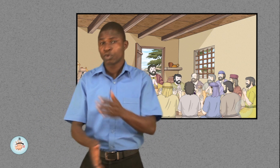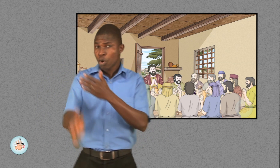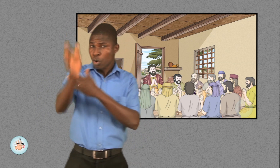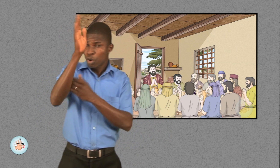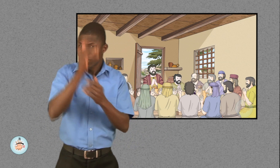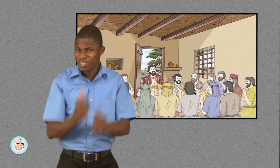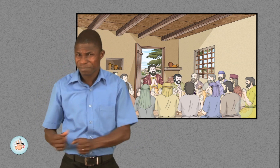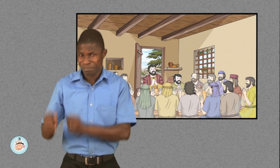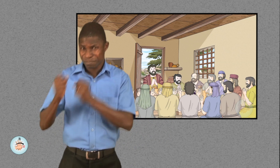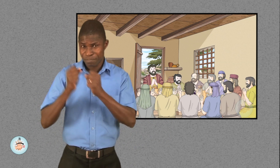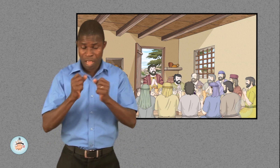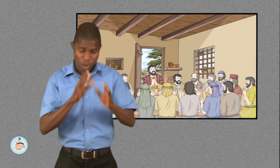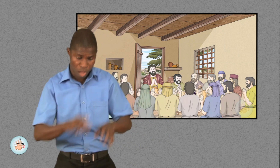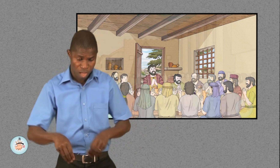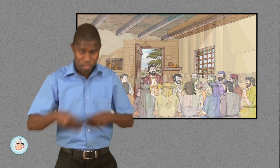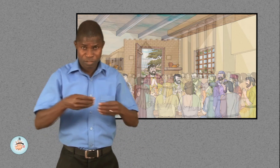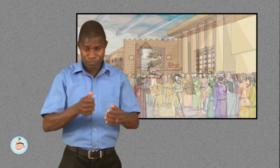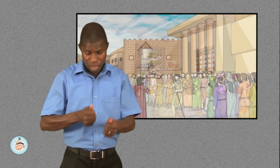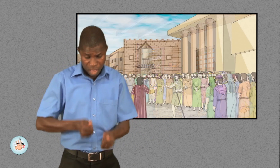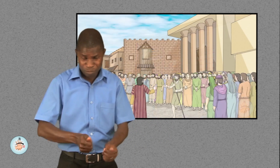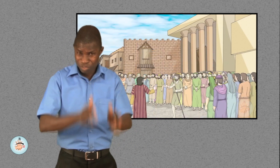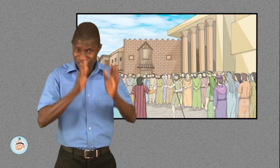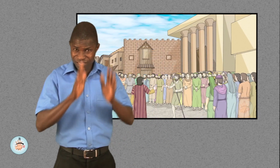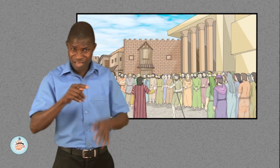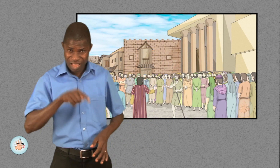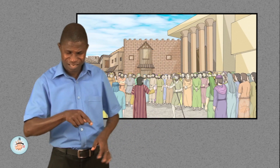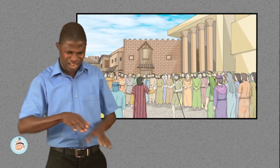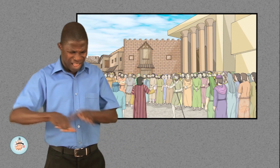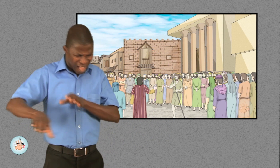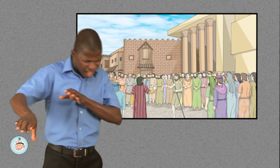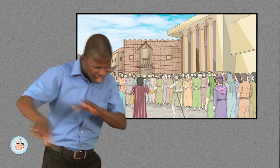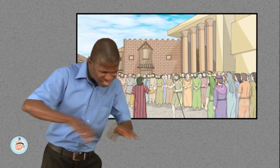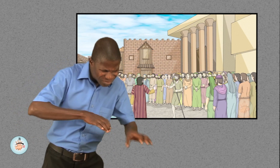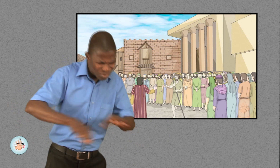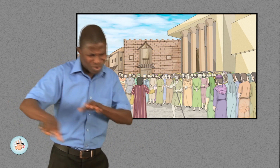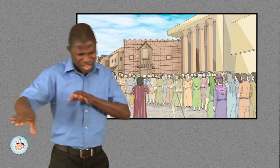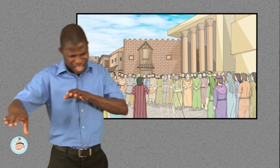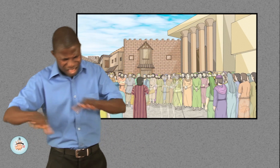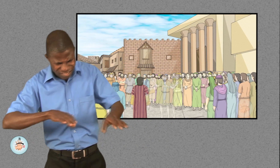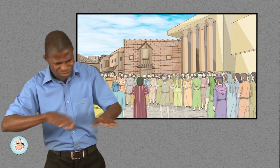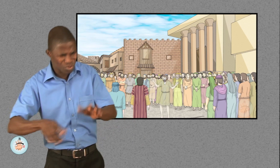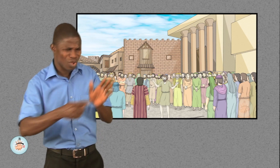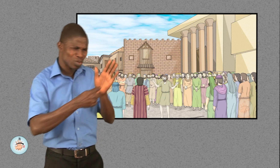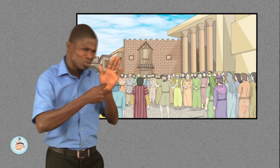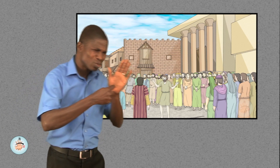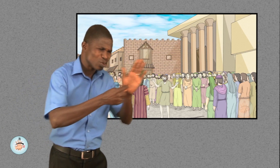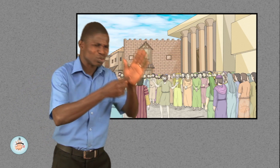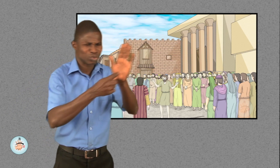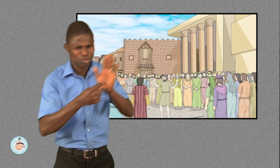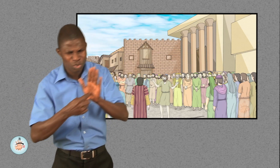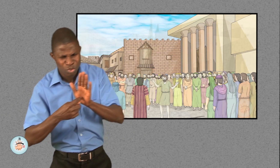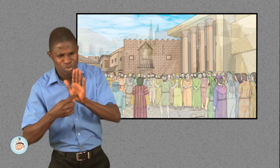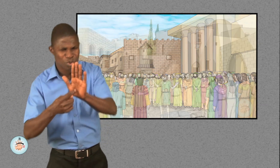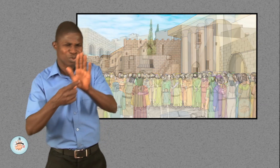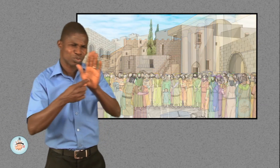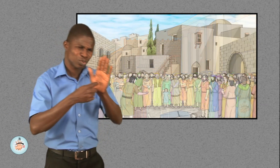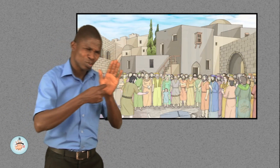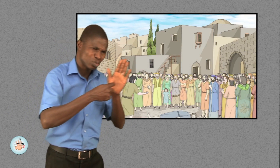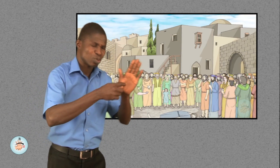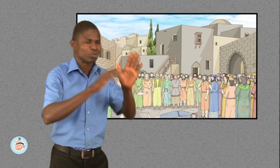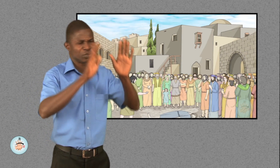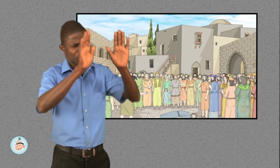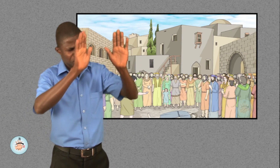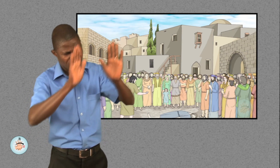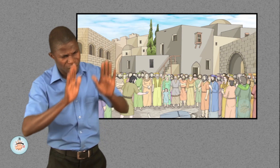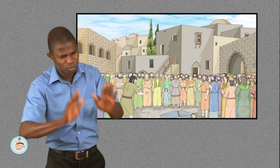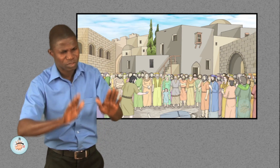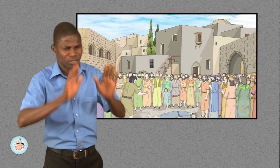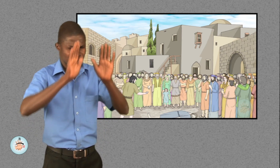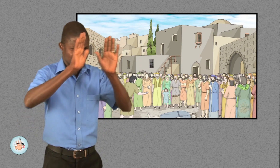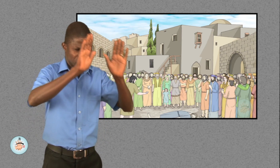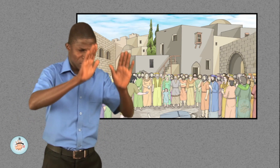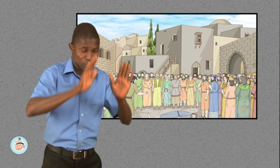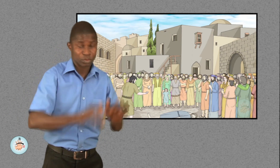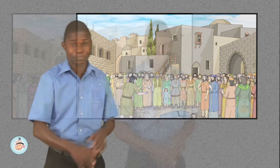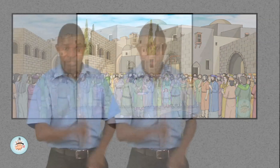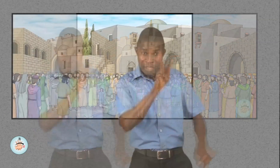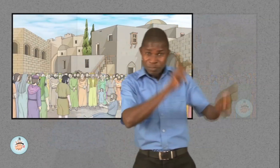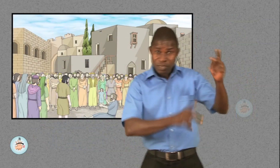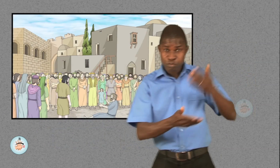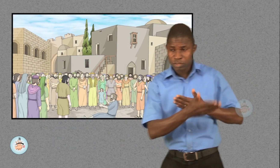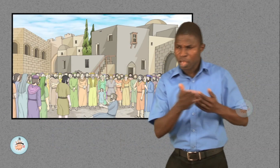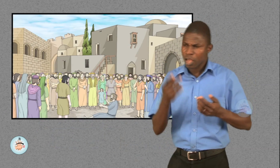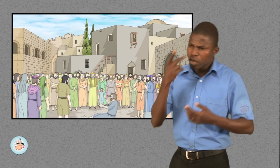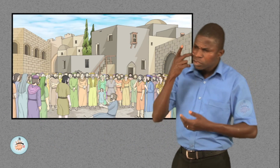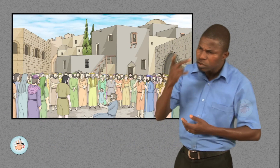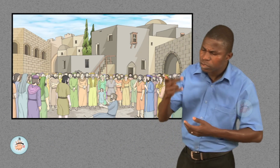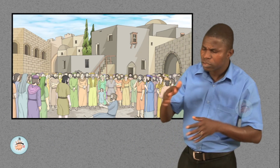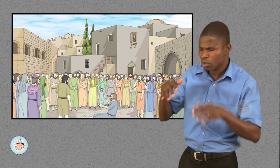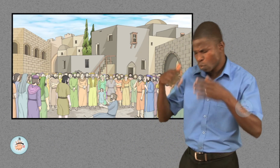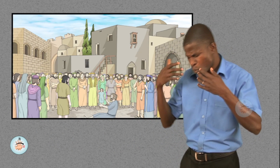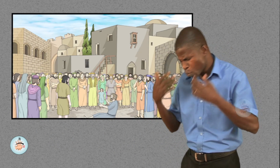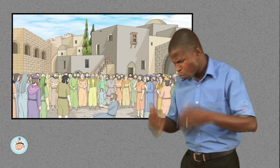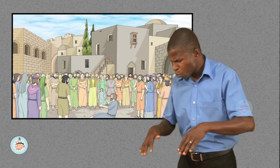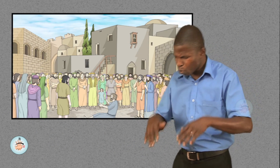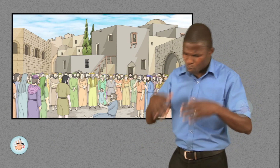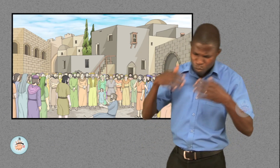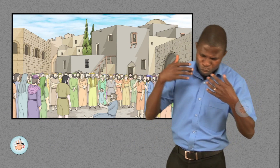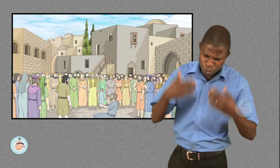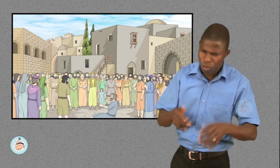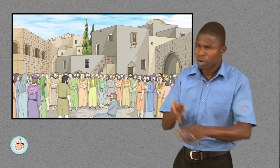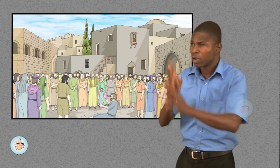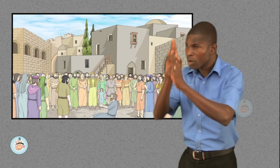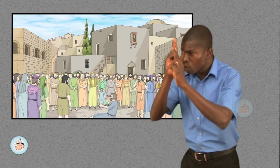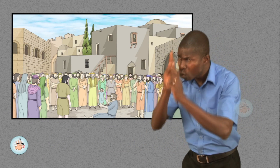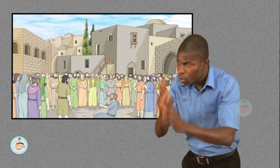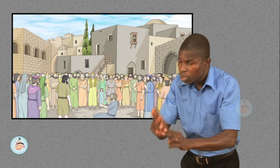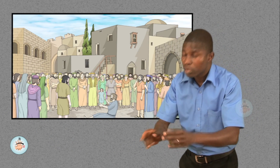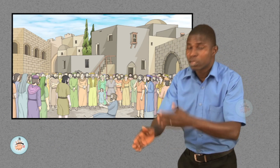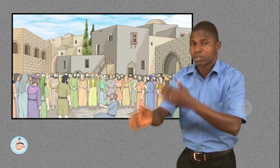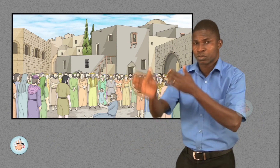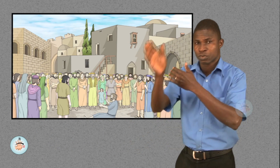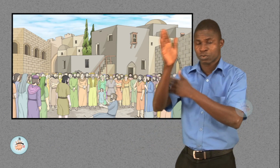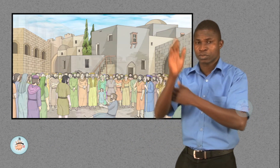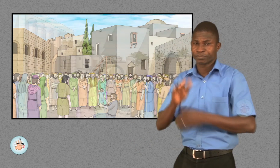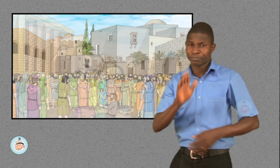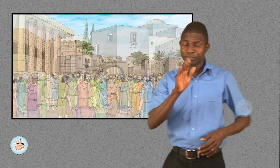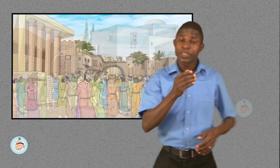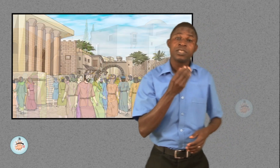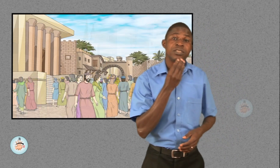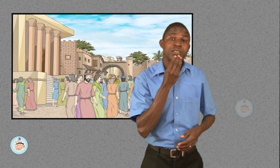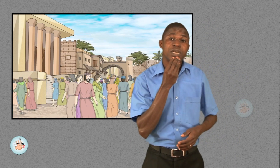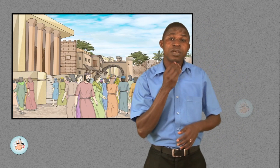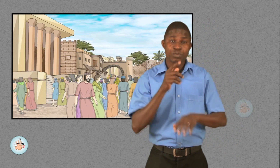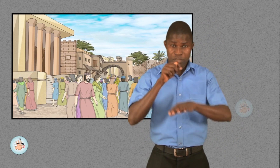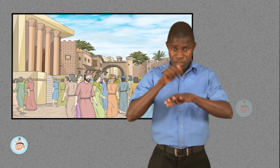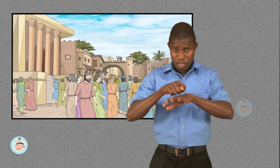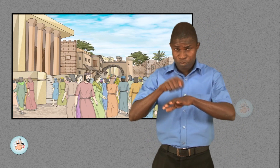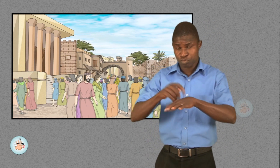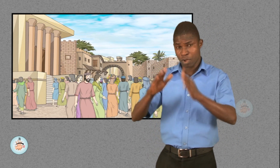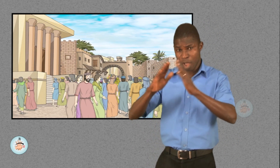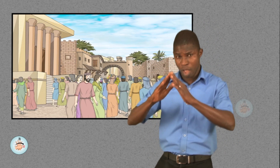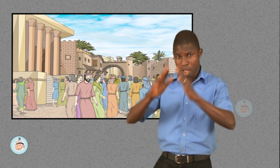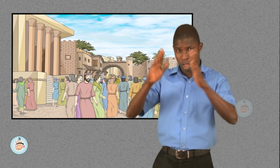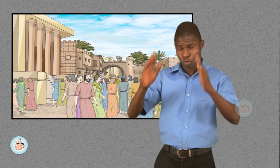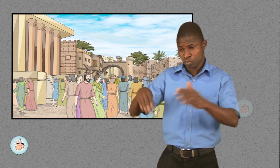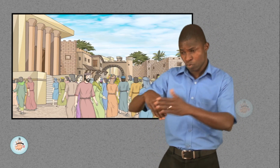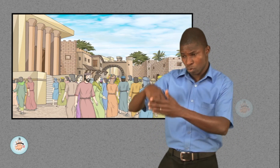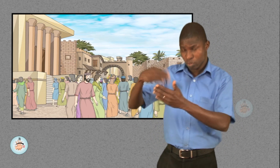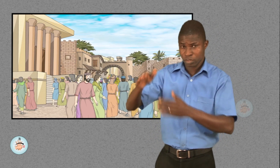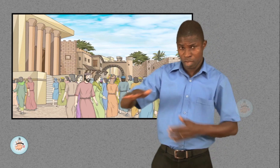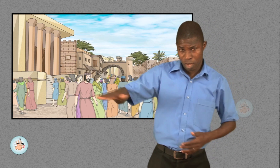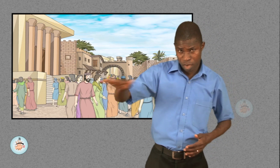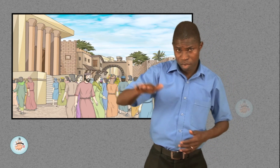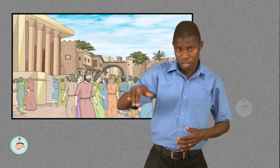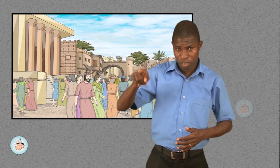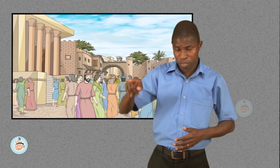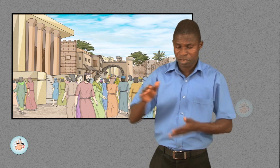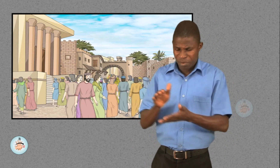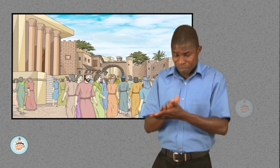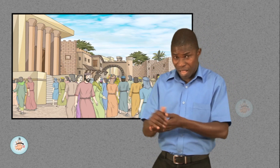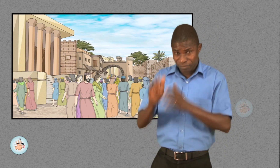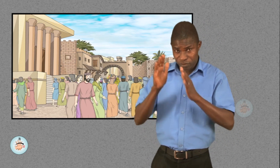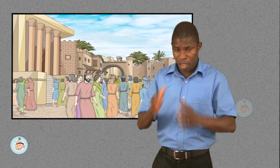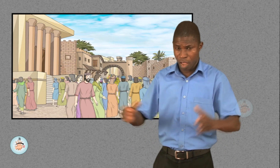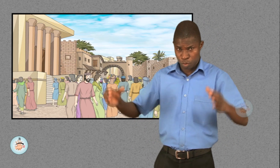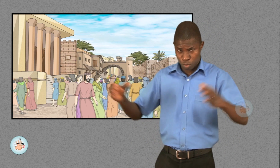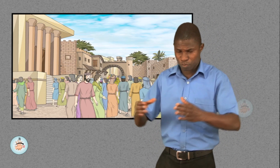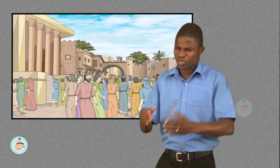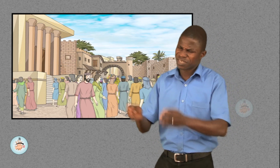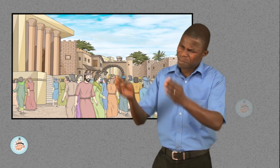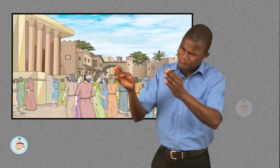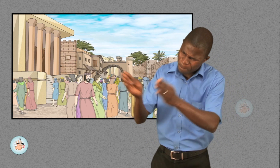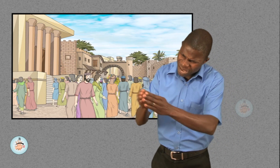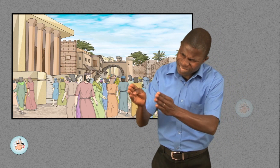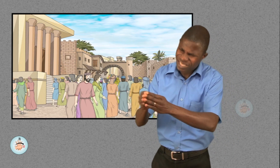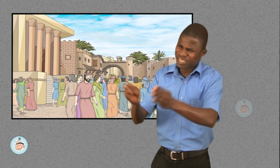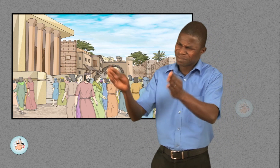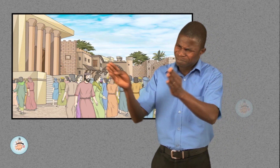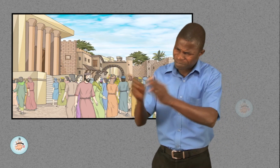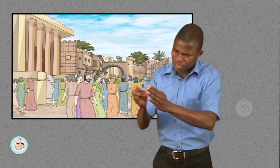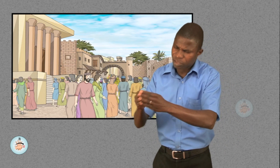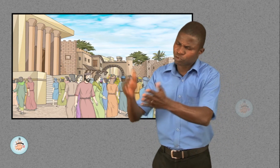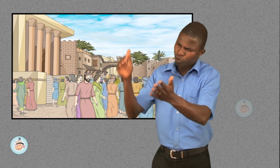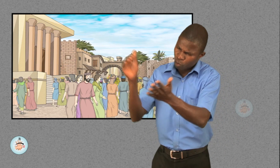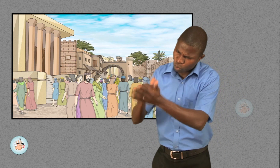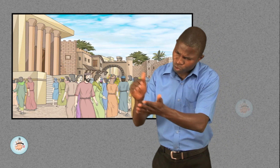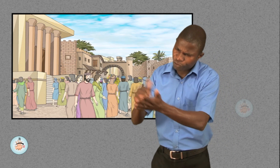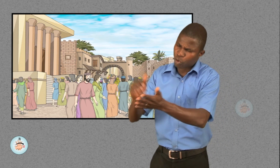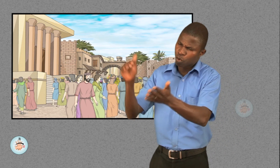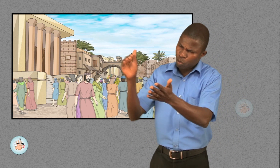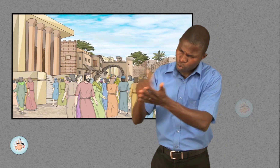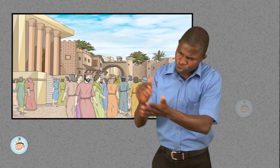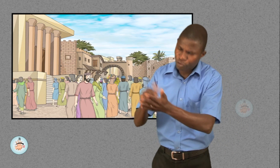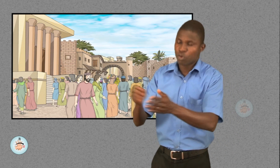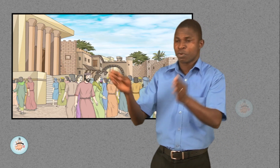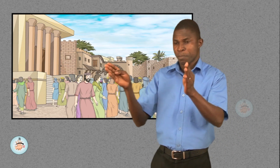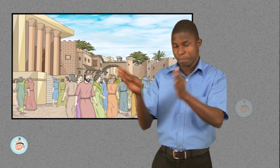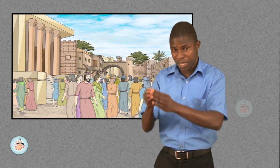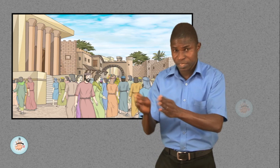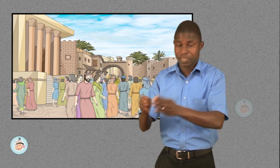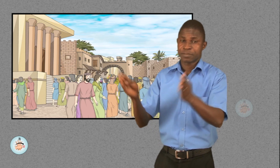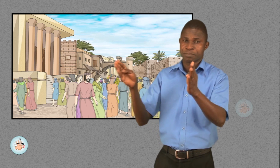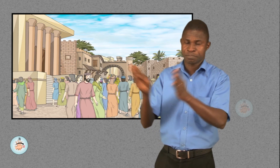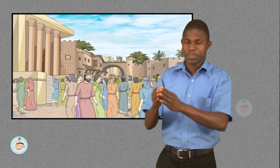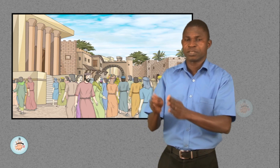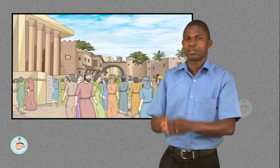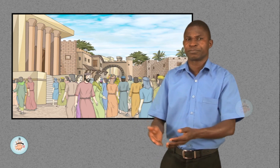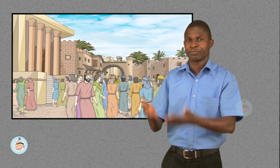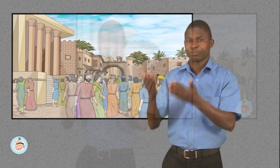A sense of awe came over everyone, and the apostles performed many wonders and signs.